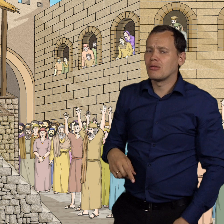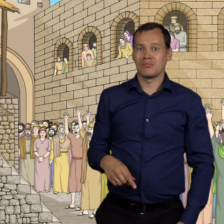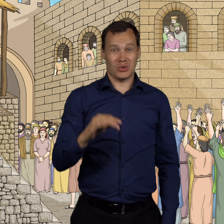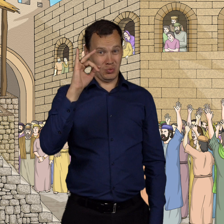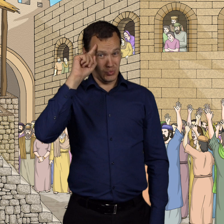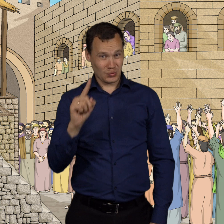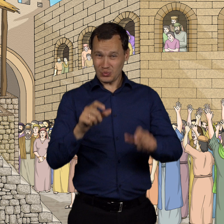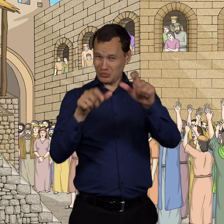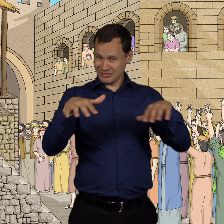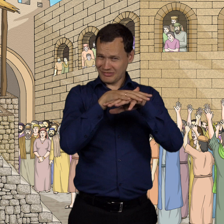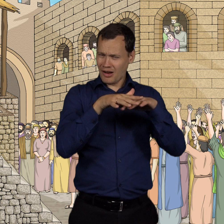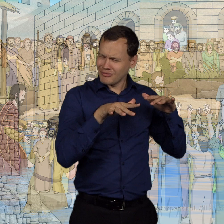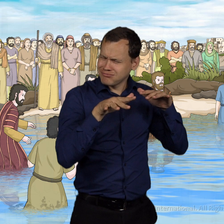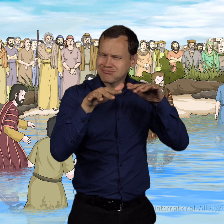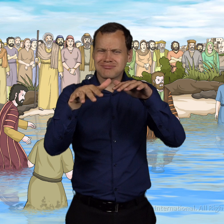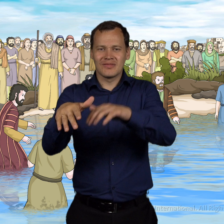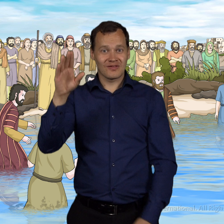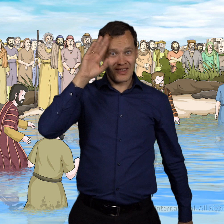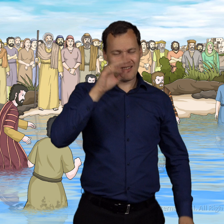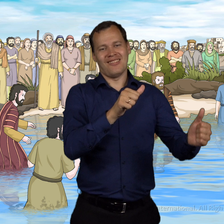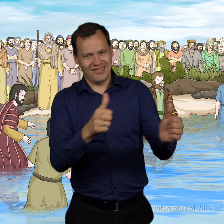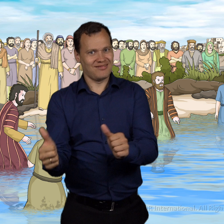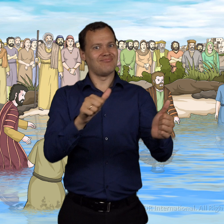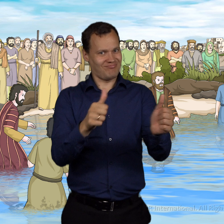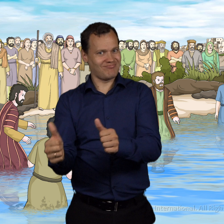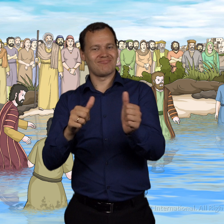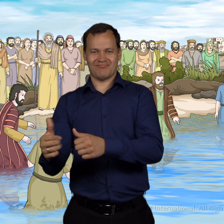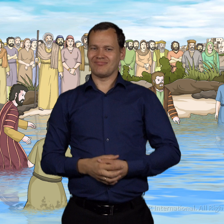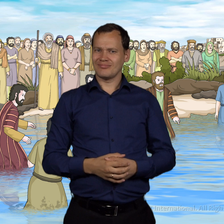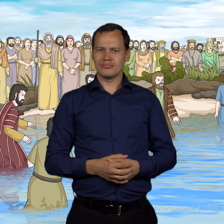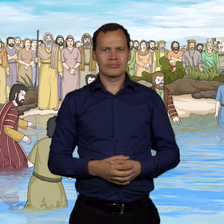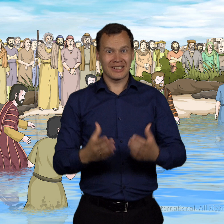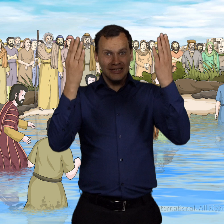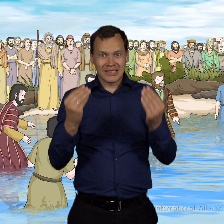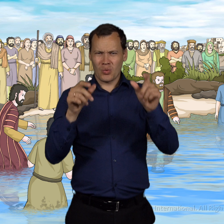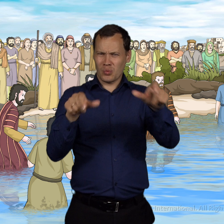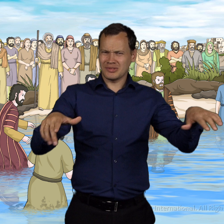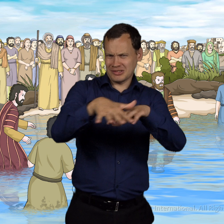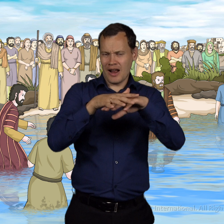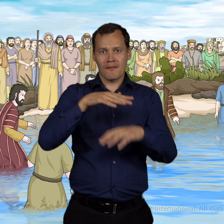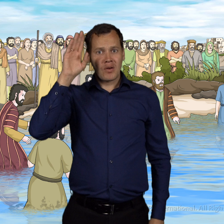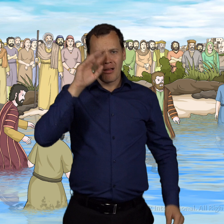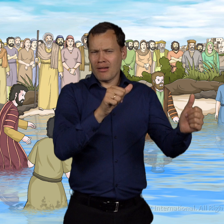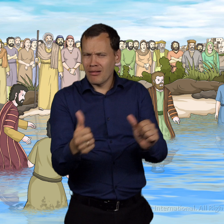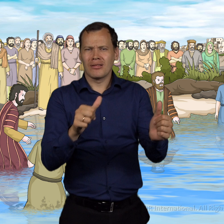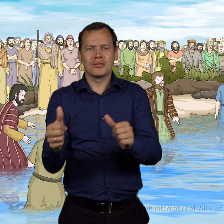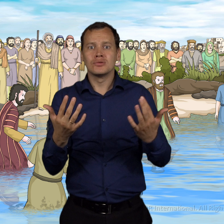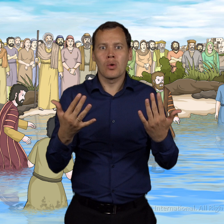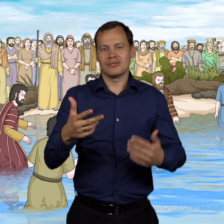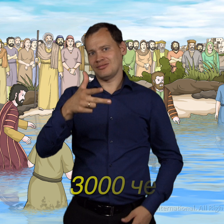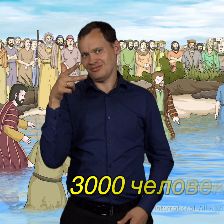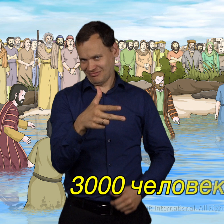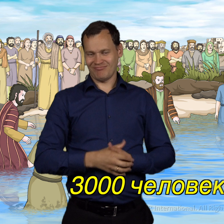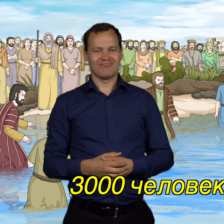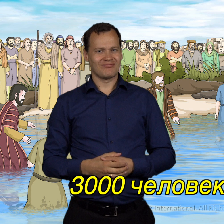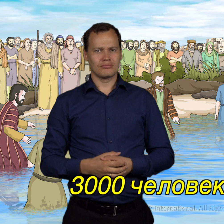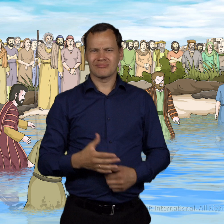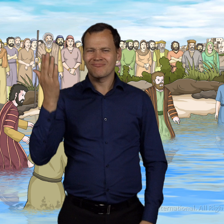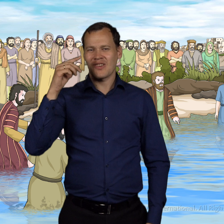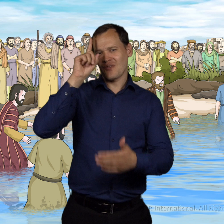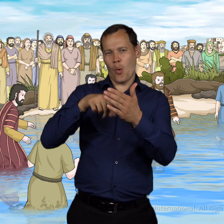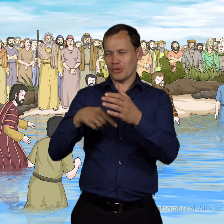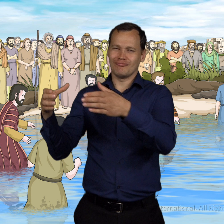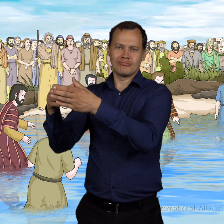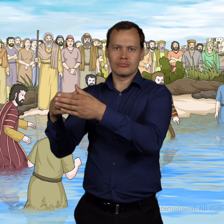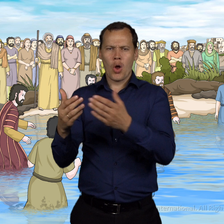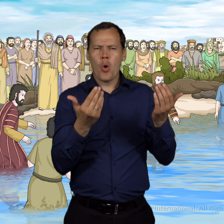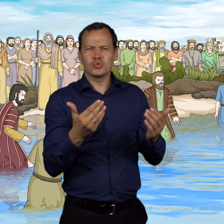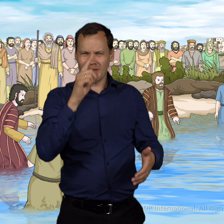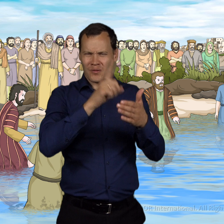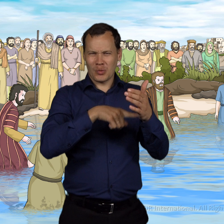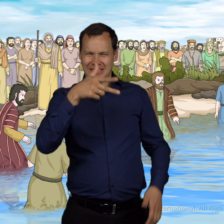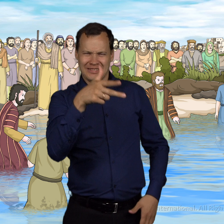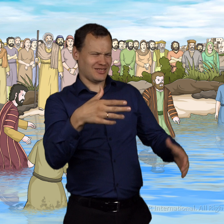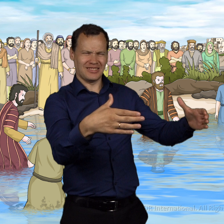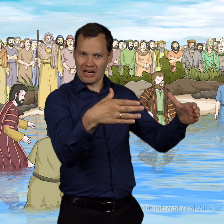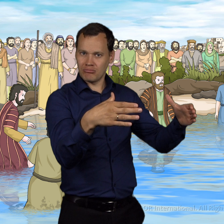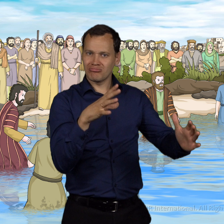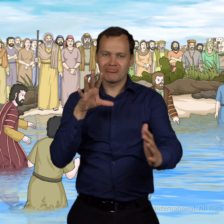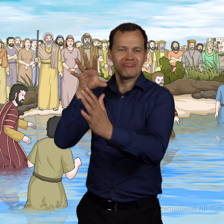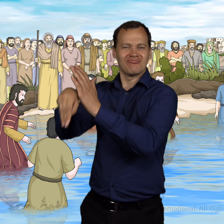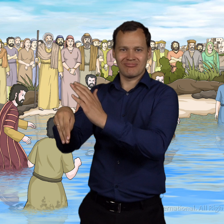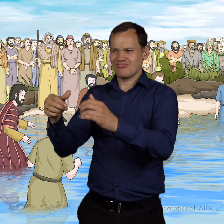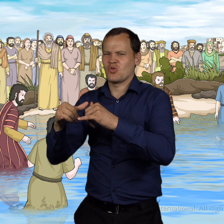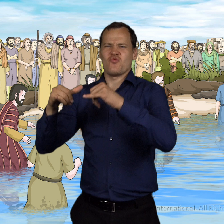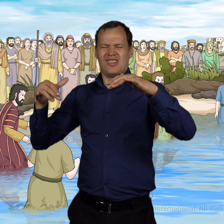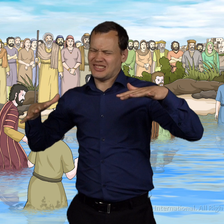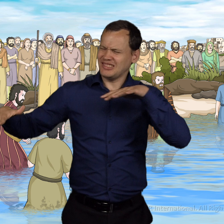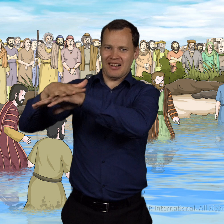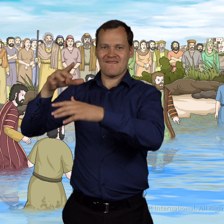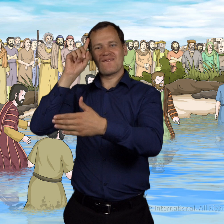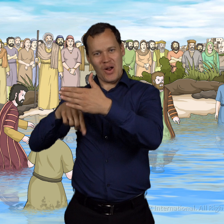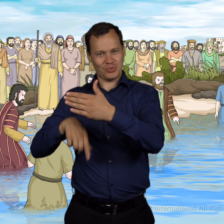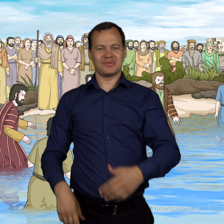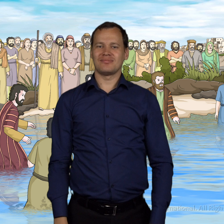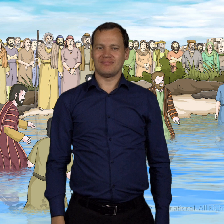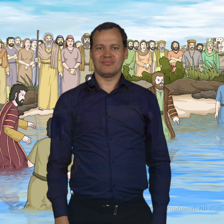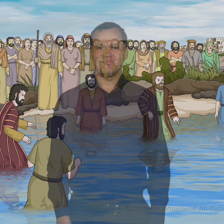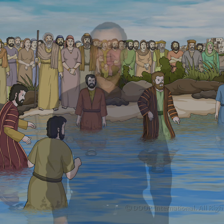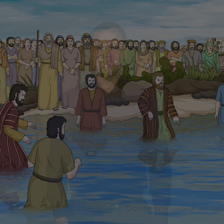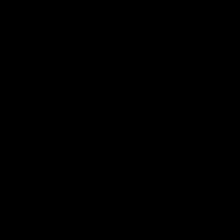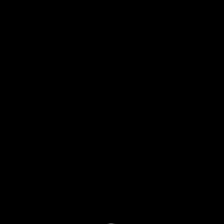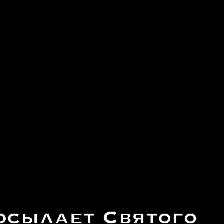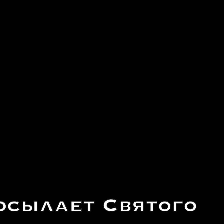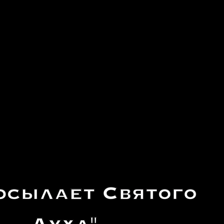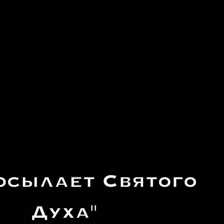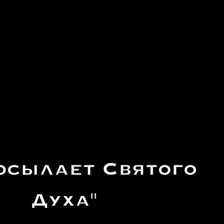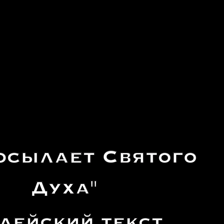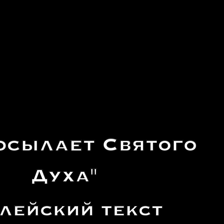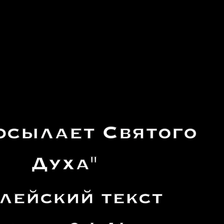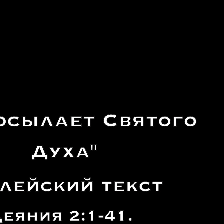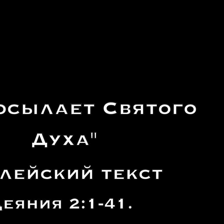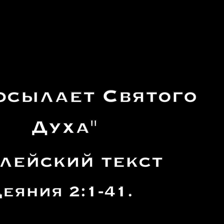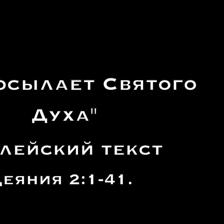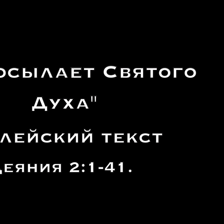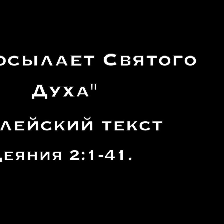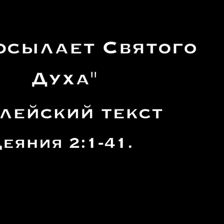Those who embraced his message were baptized, and about three thousand were added to the believers that day.